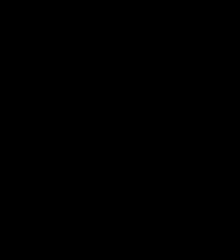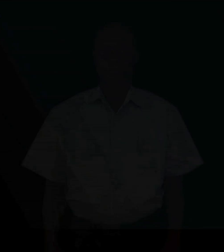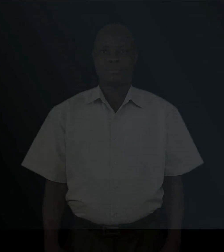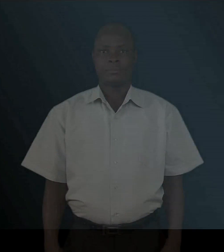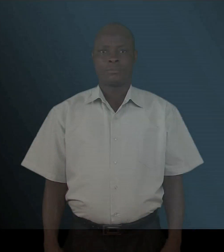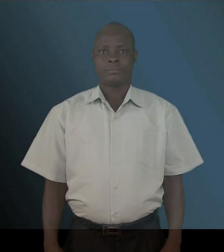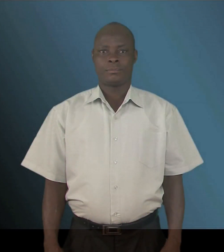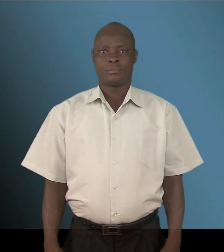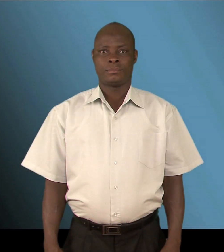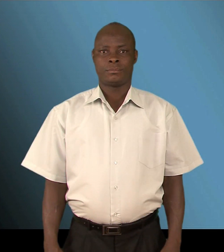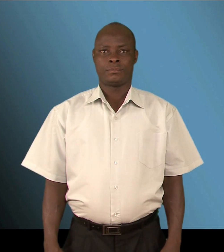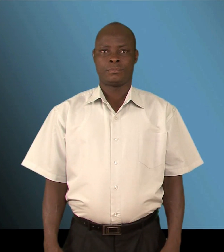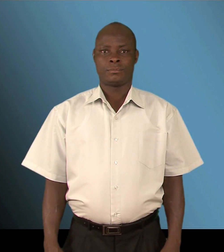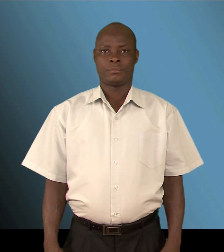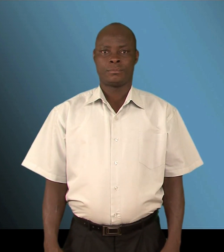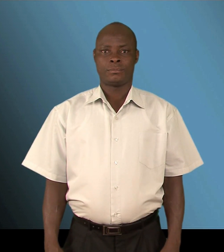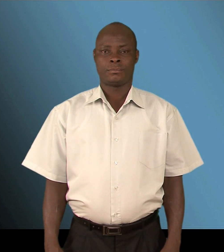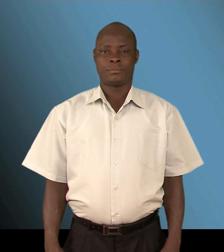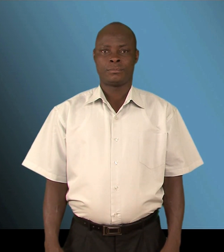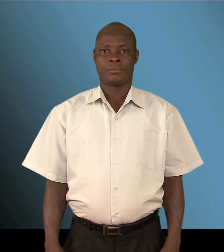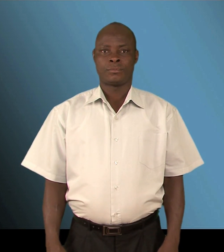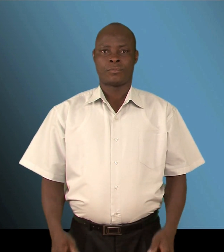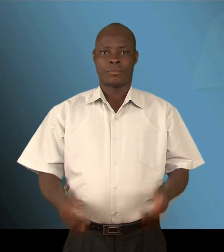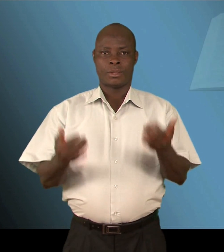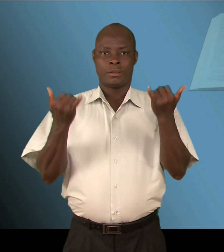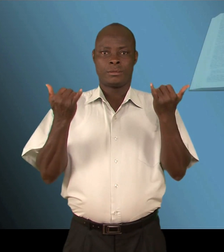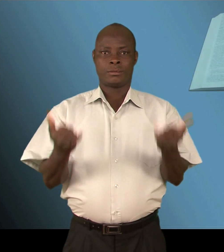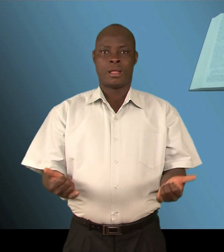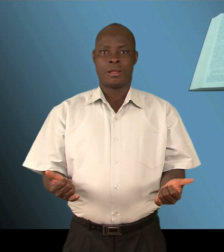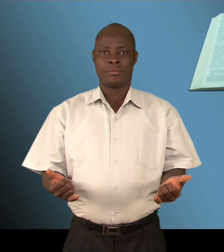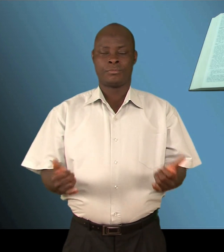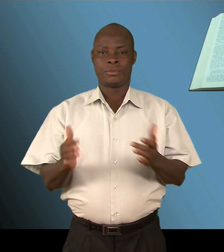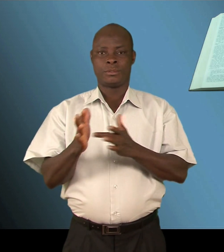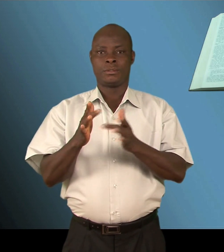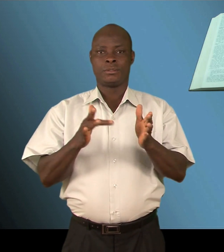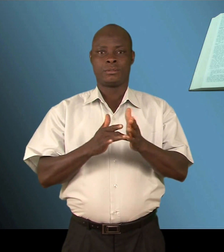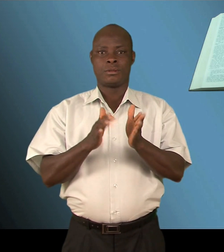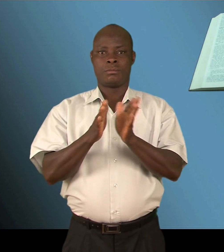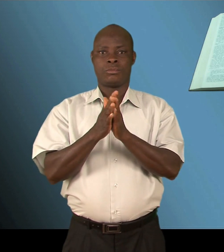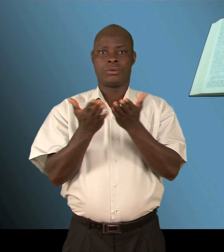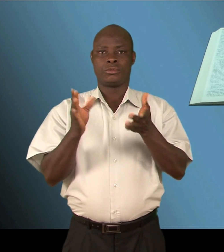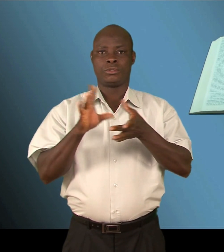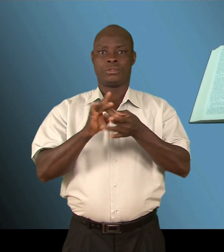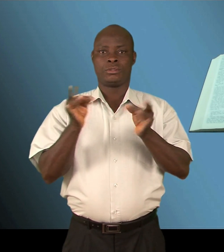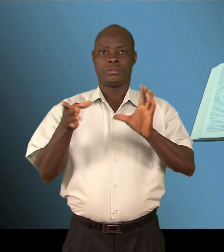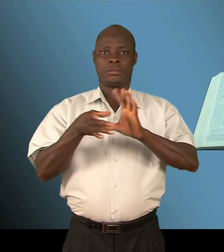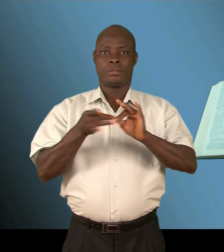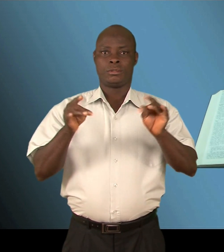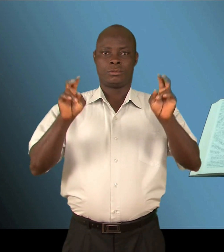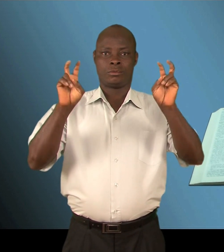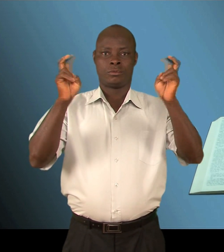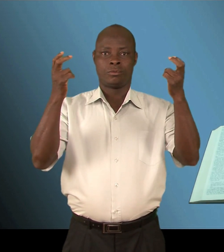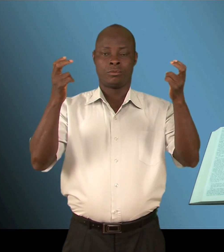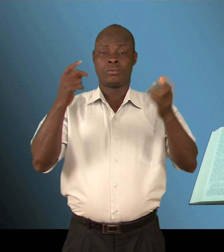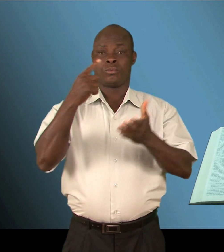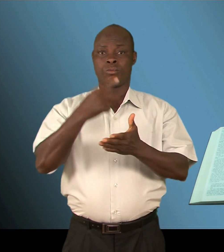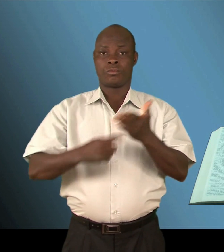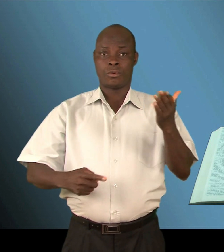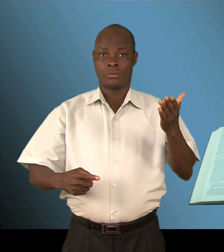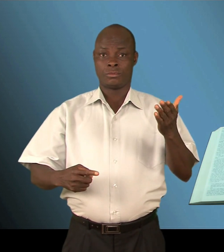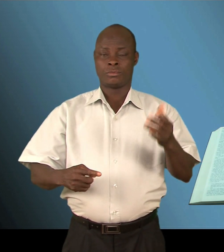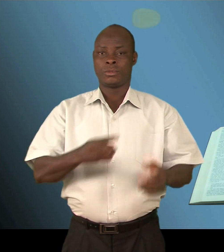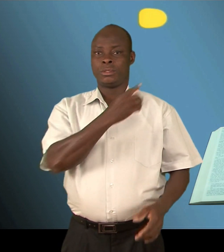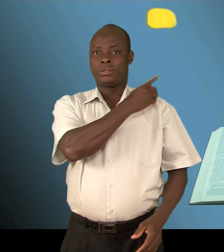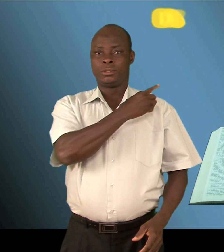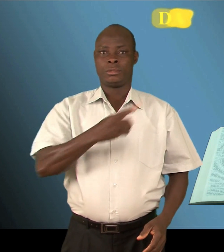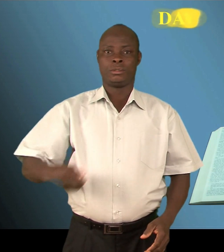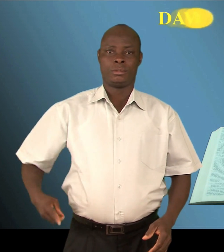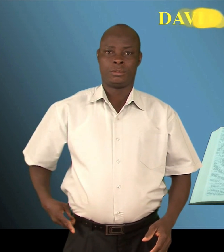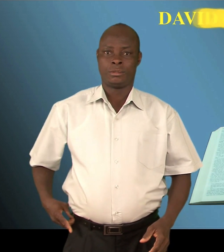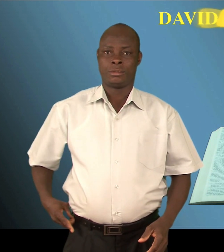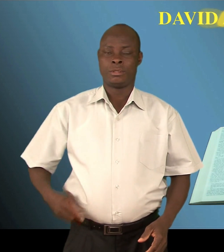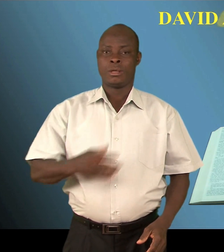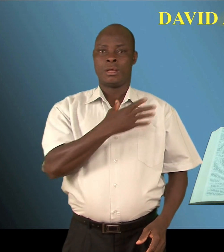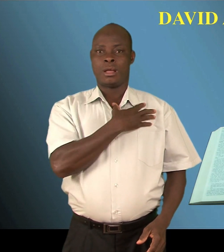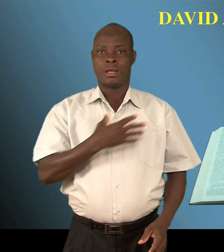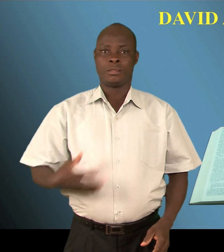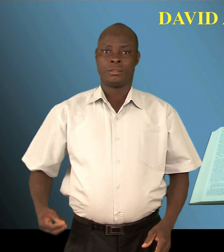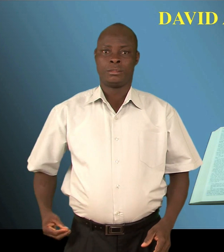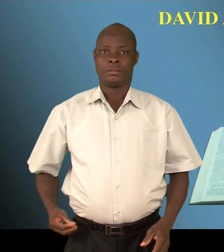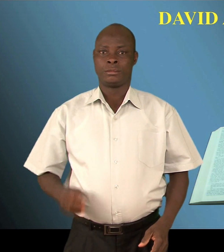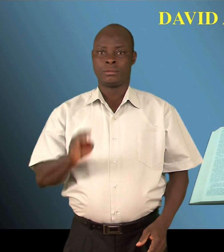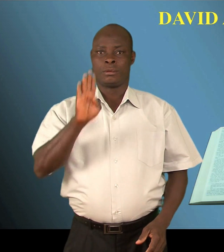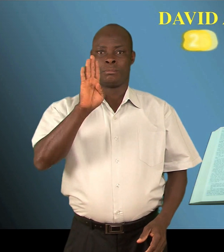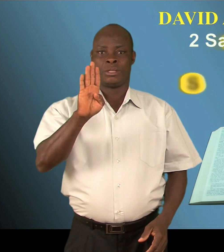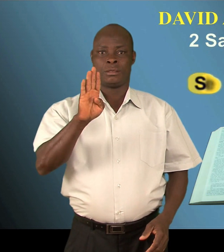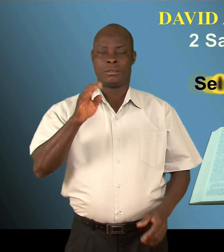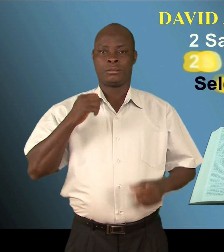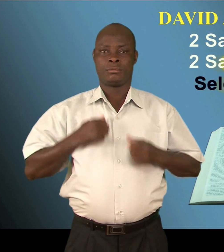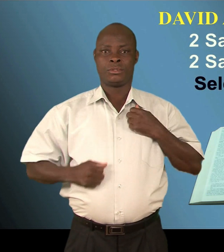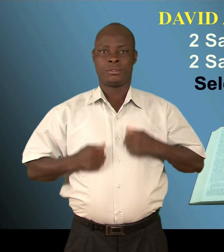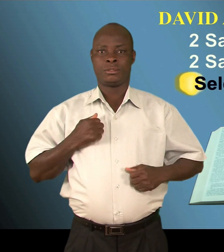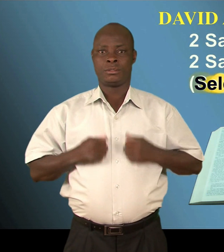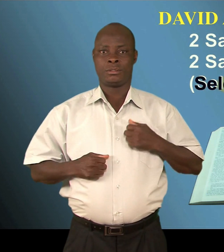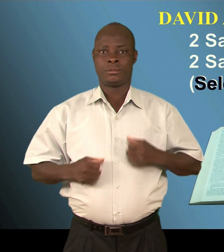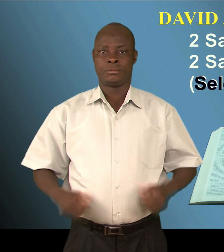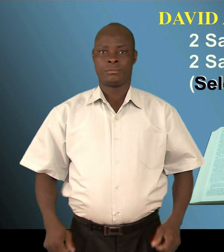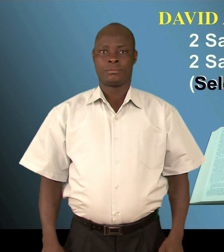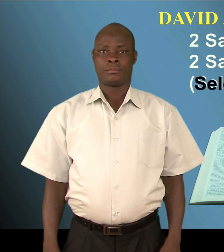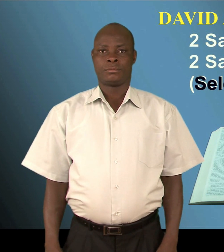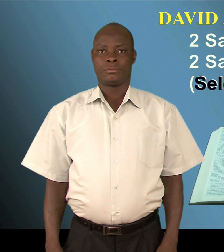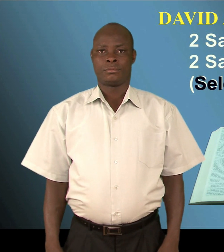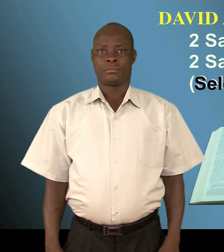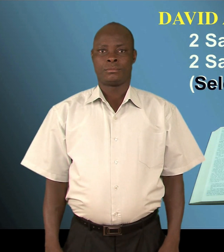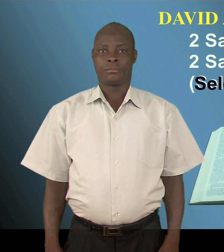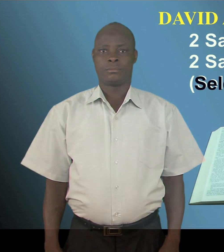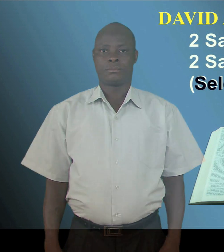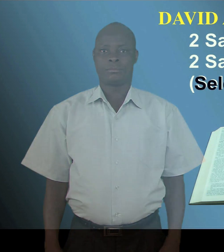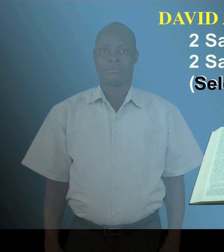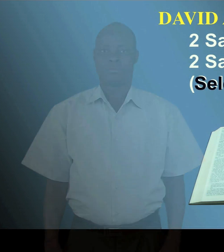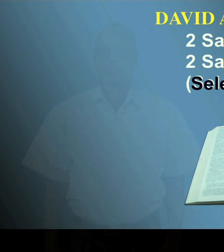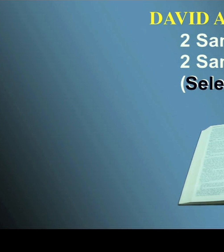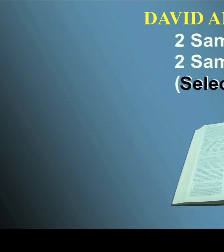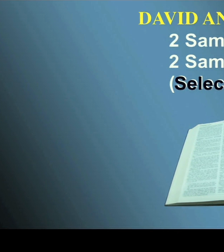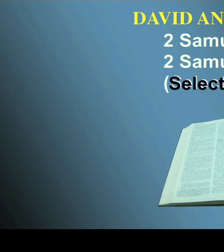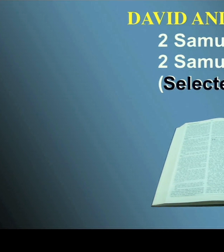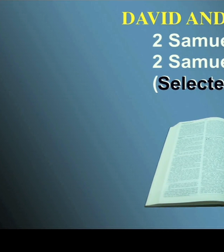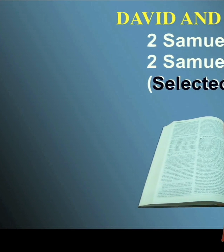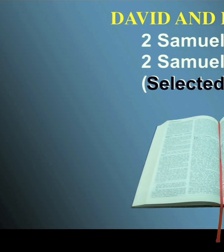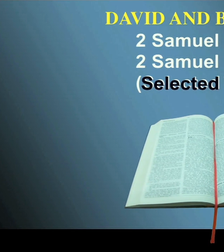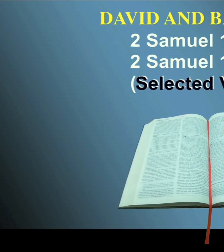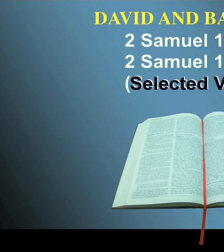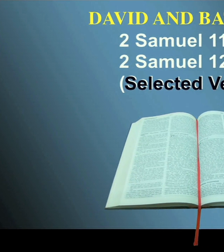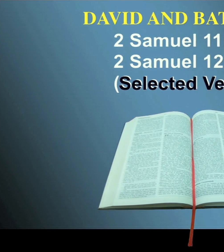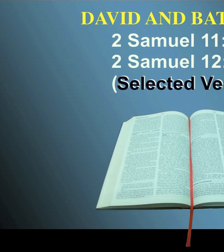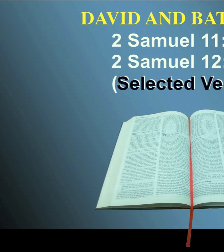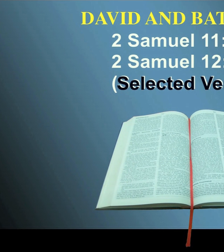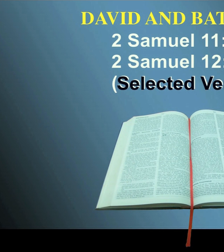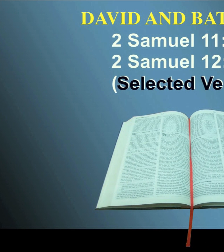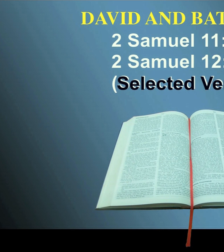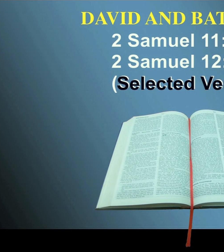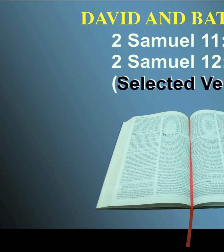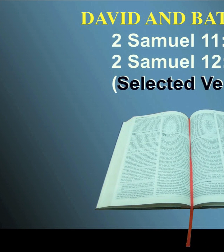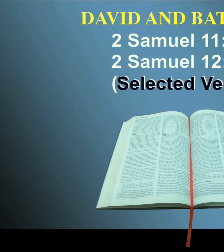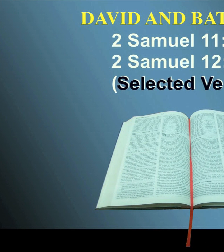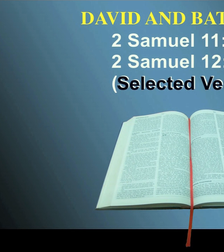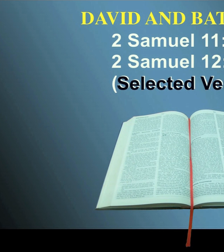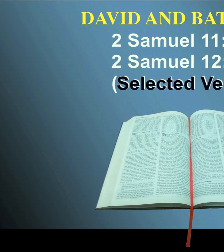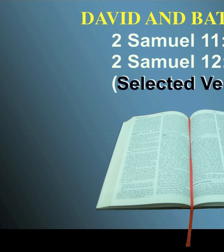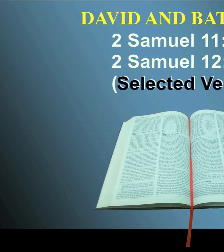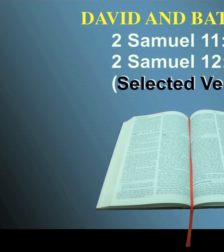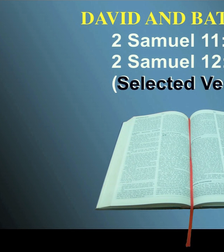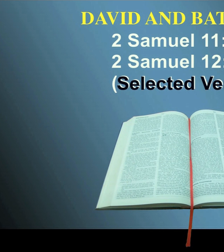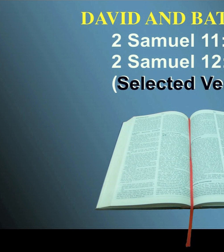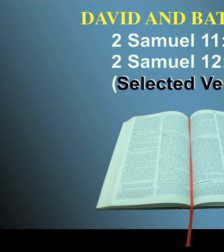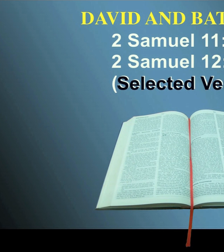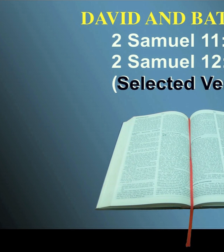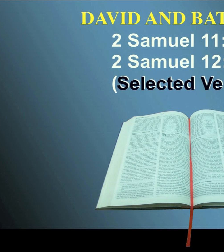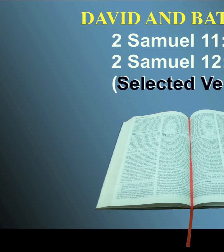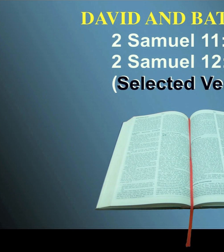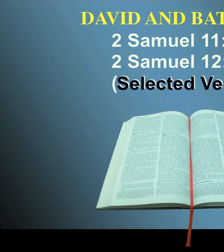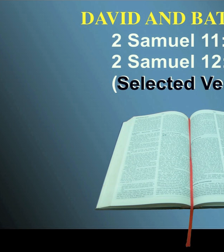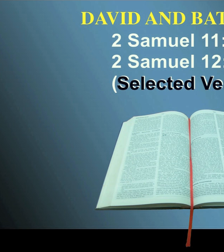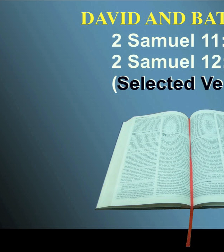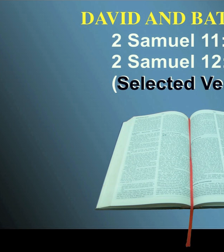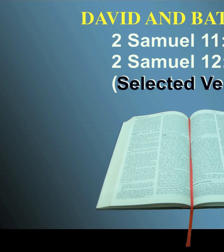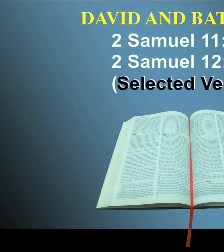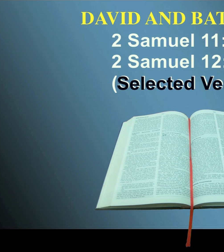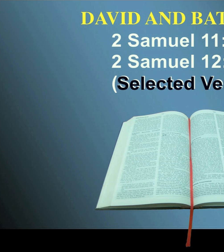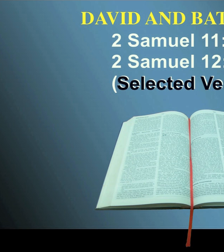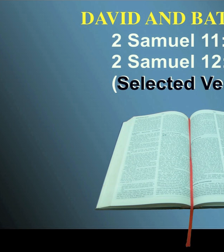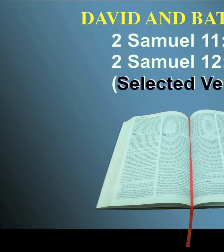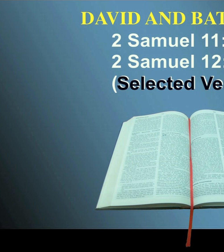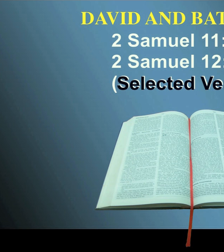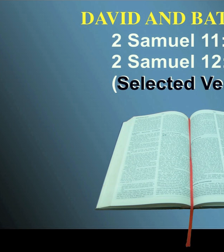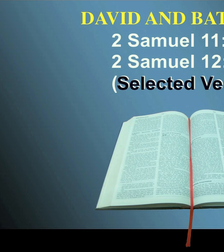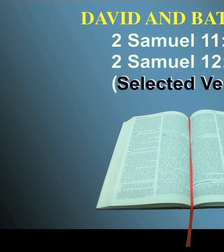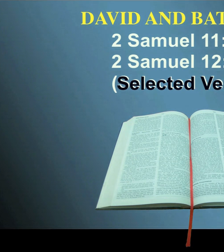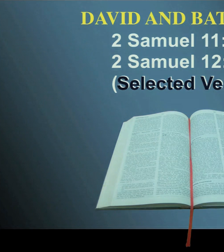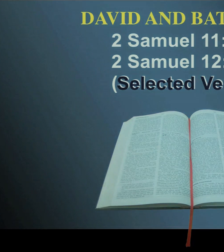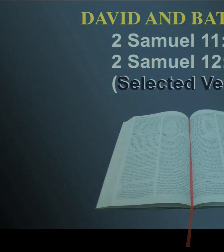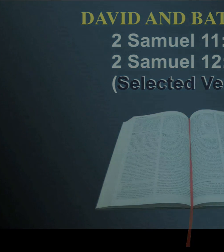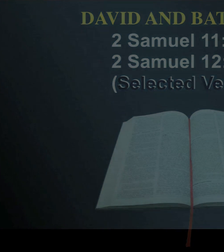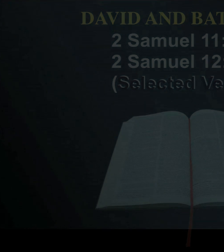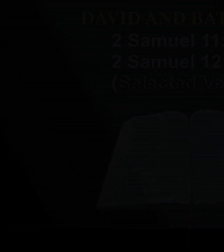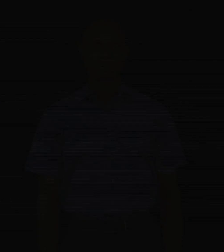David and Bathsheba